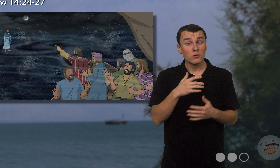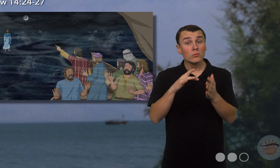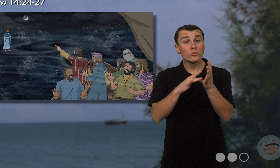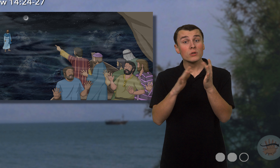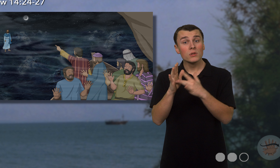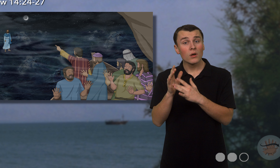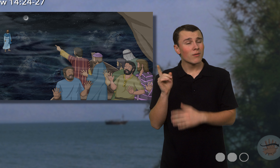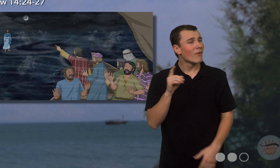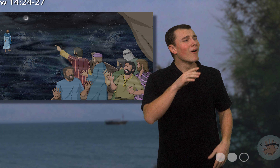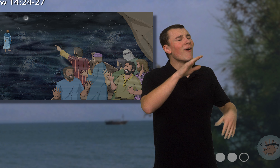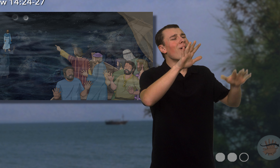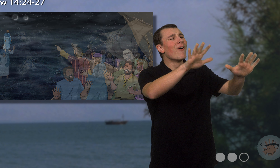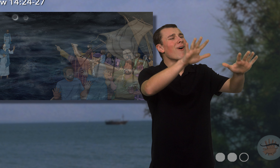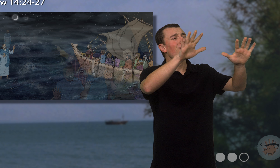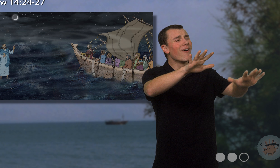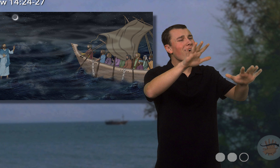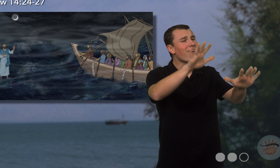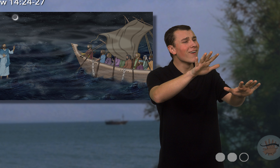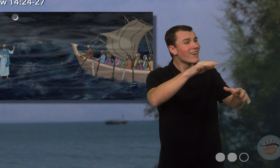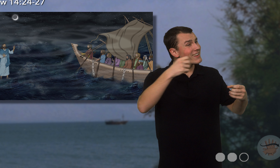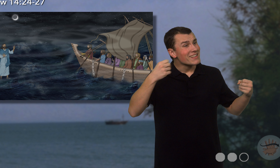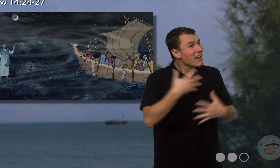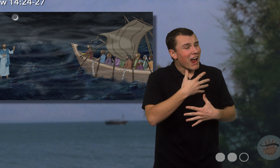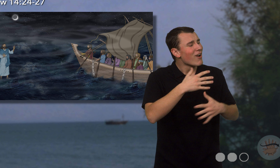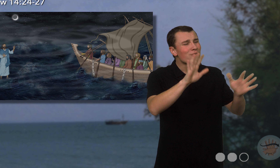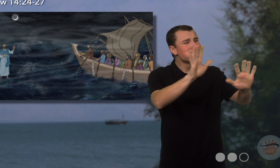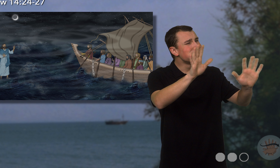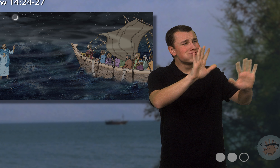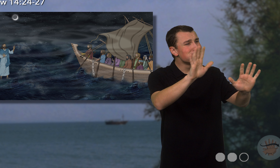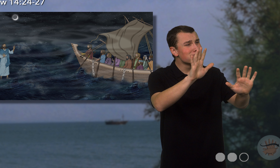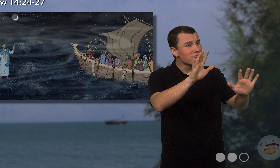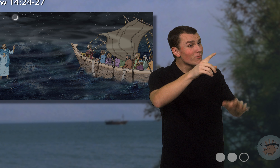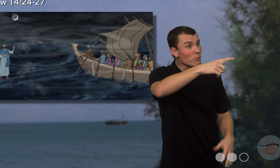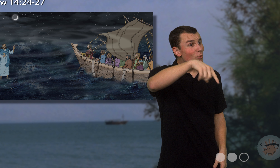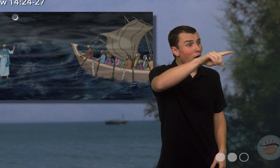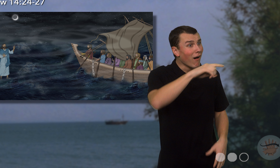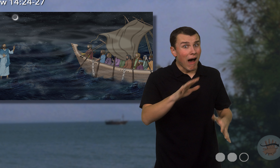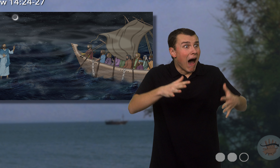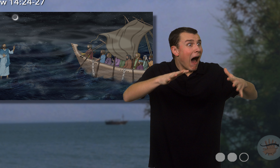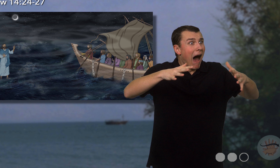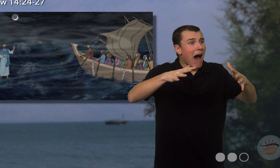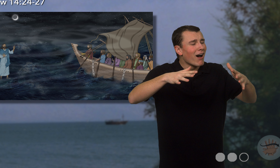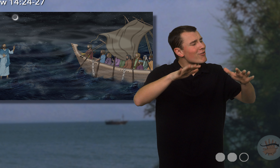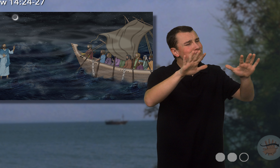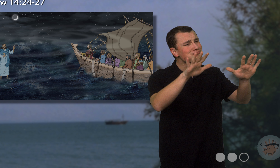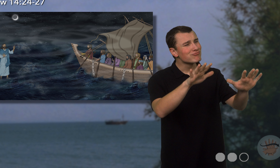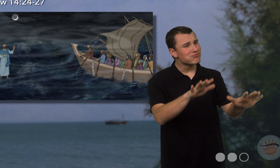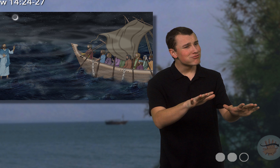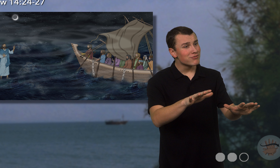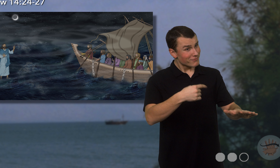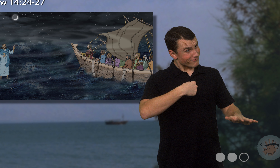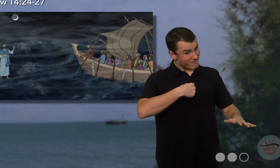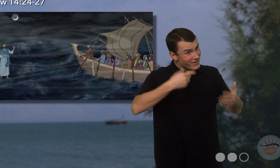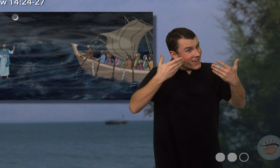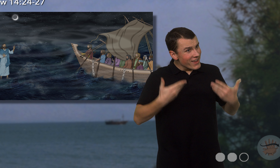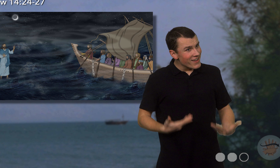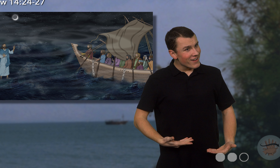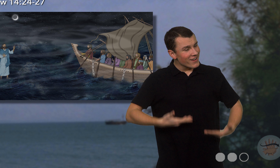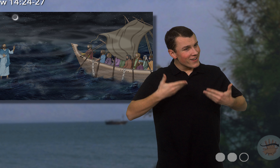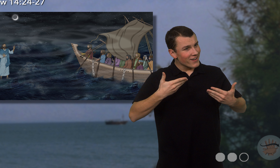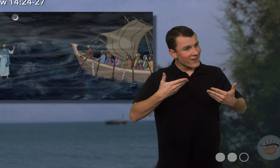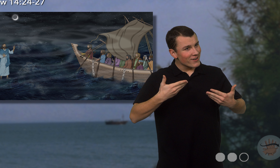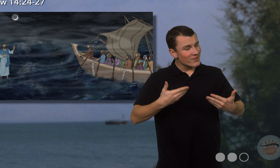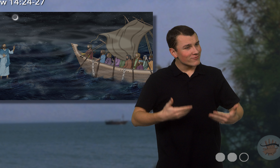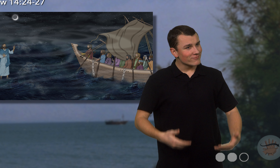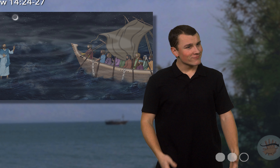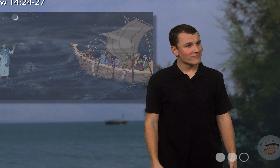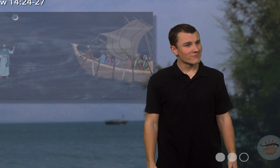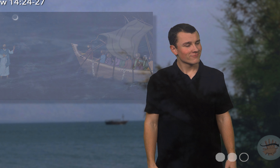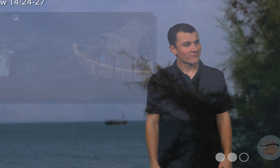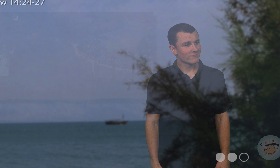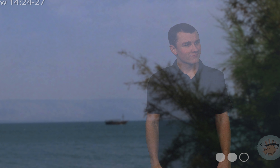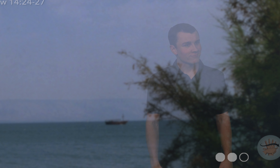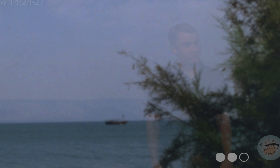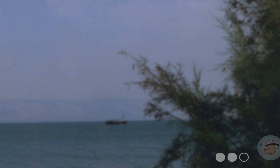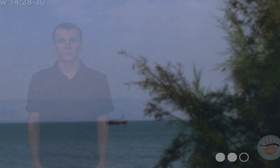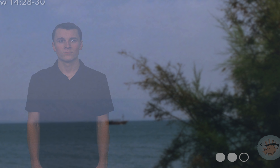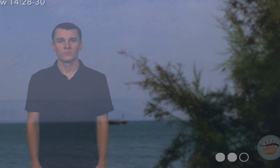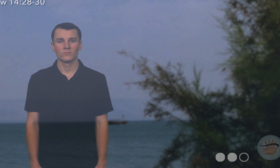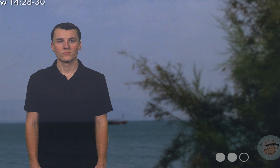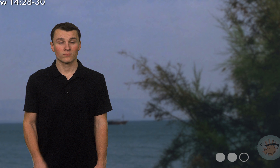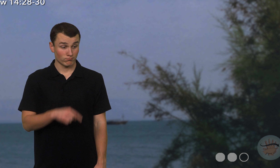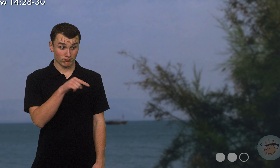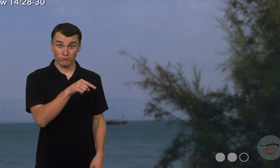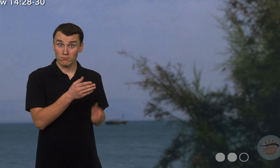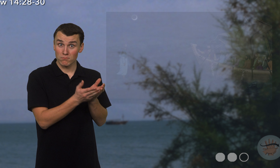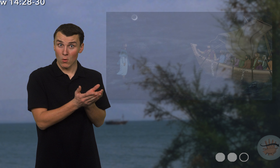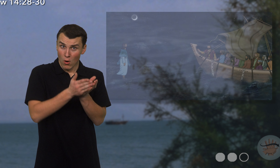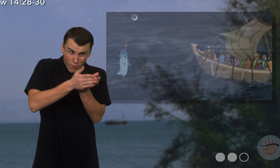But Jesus spoke up at once: “Take courage! It is I. Do not be afraid.”